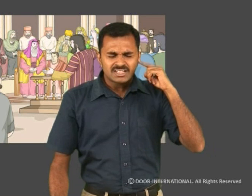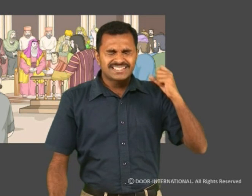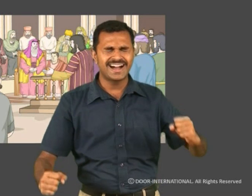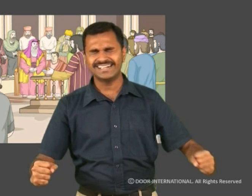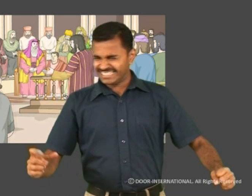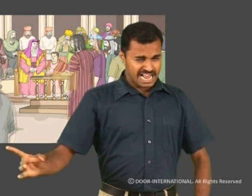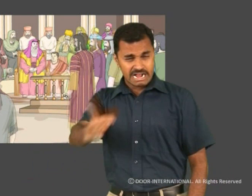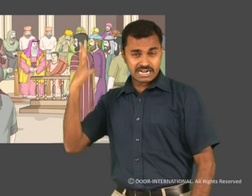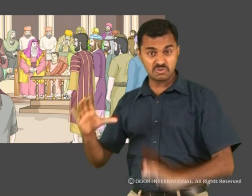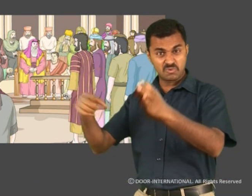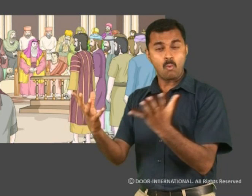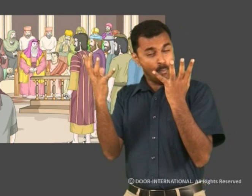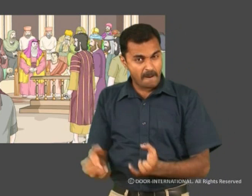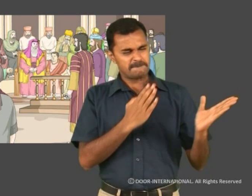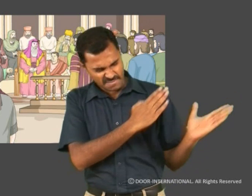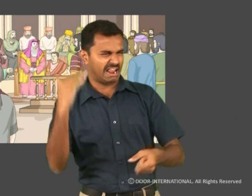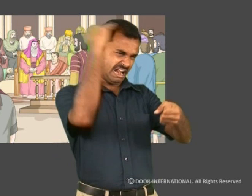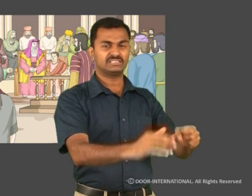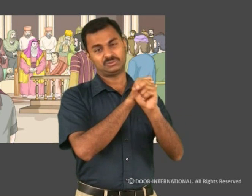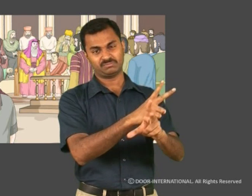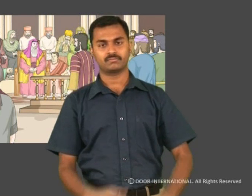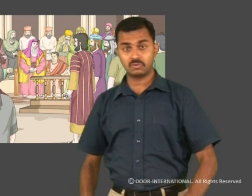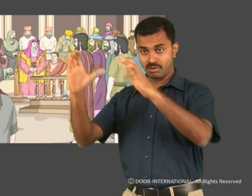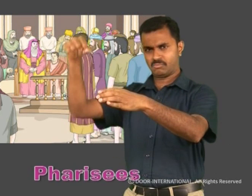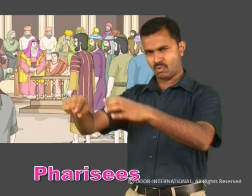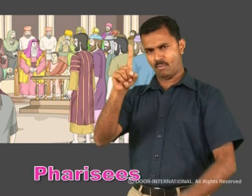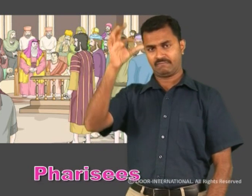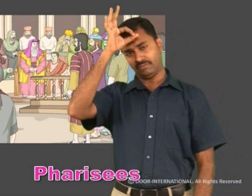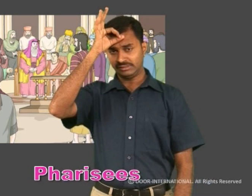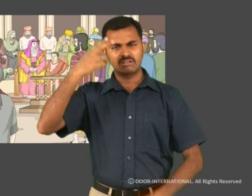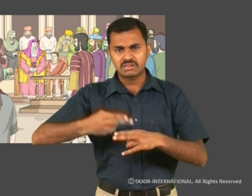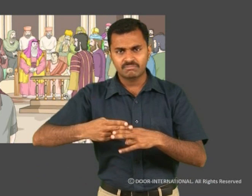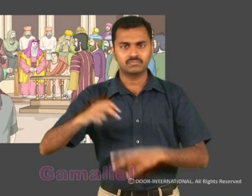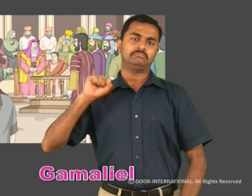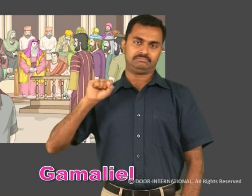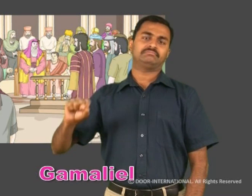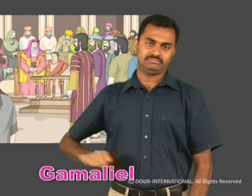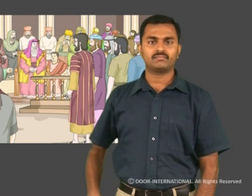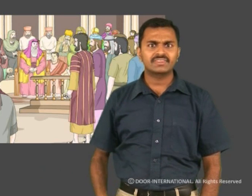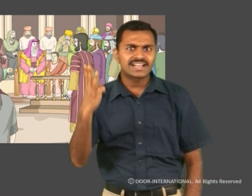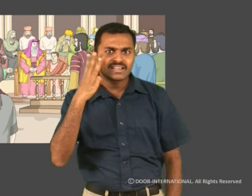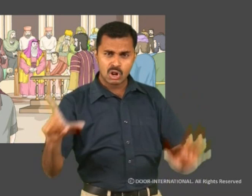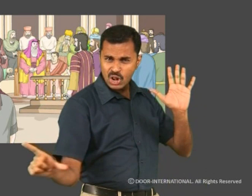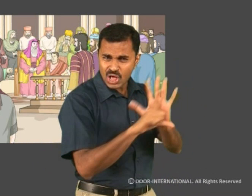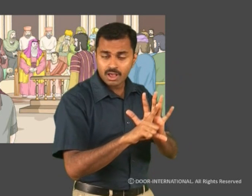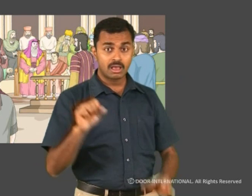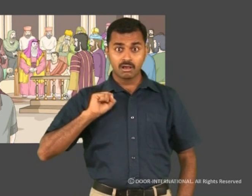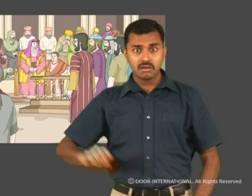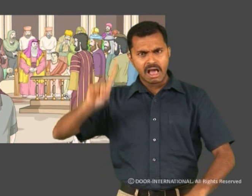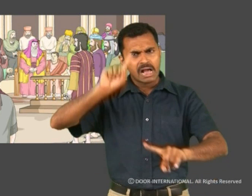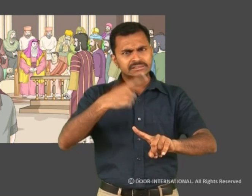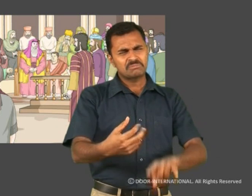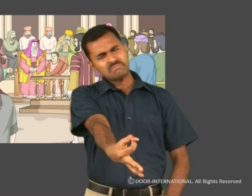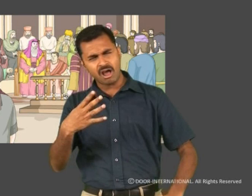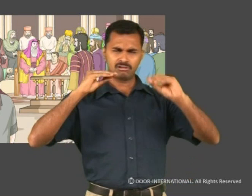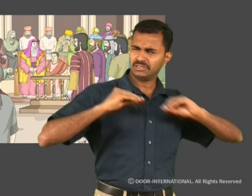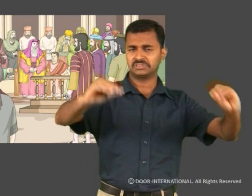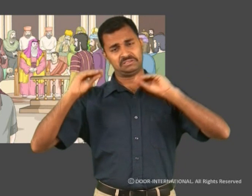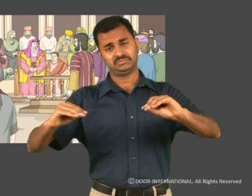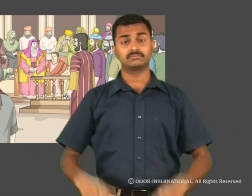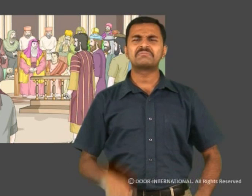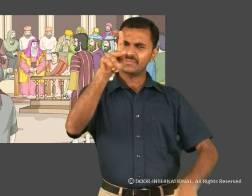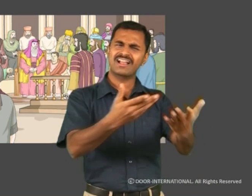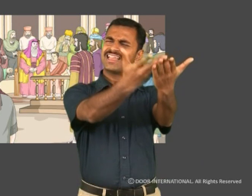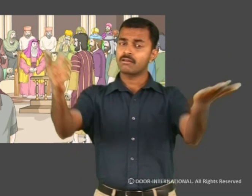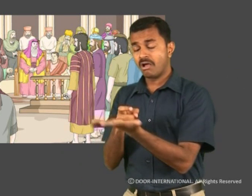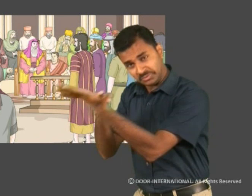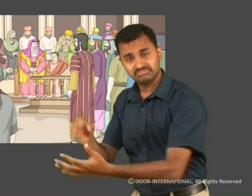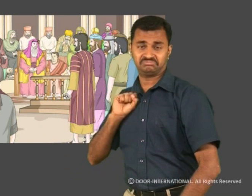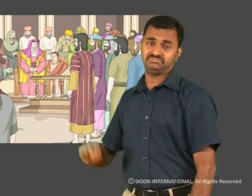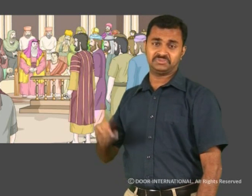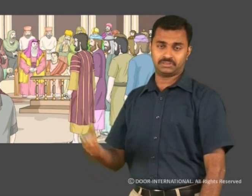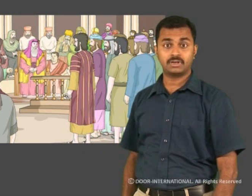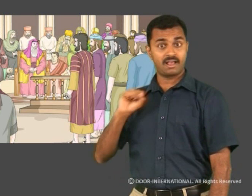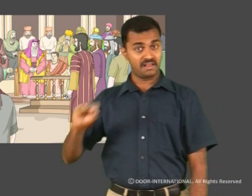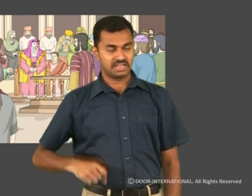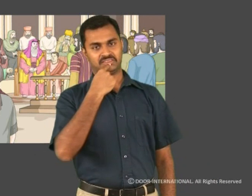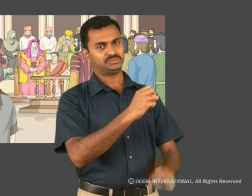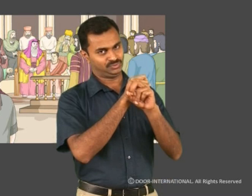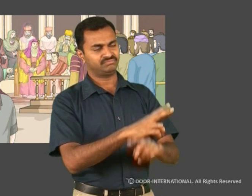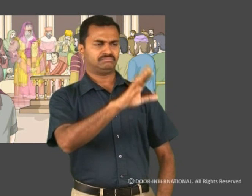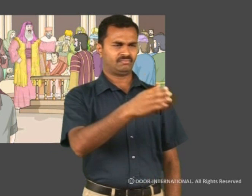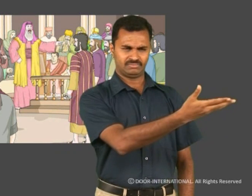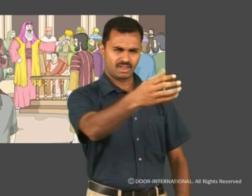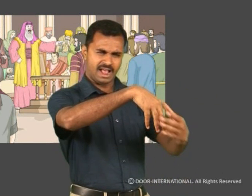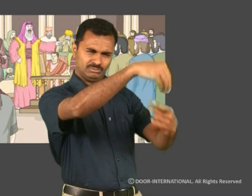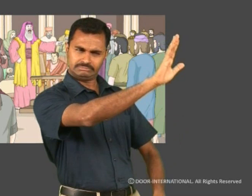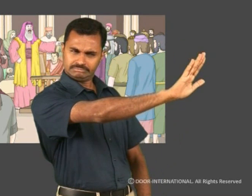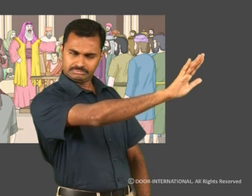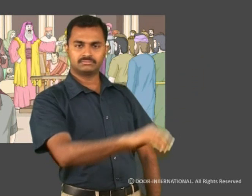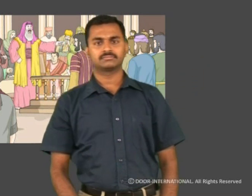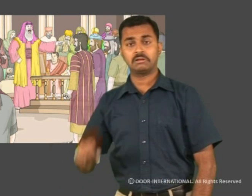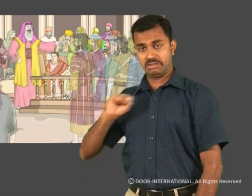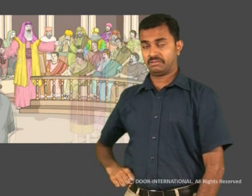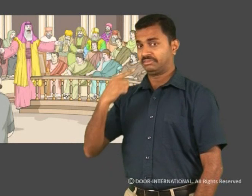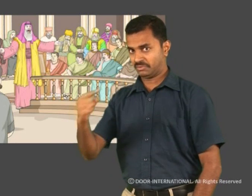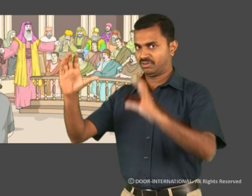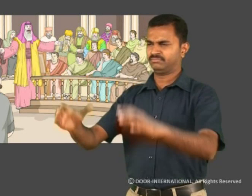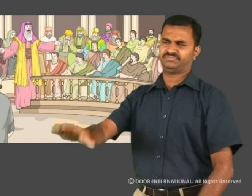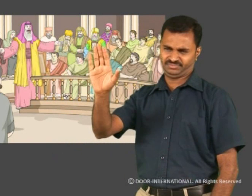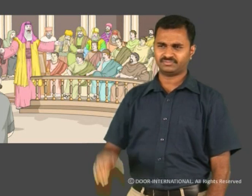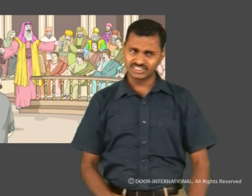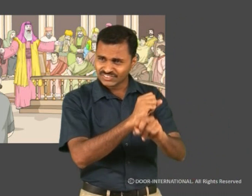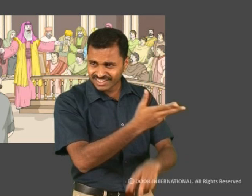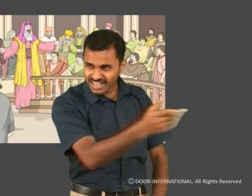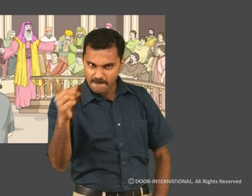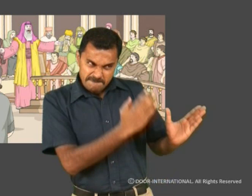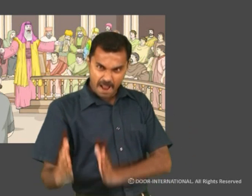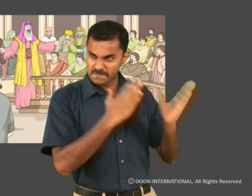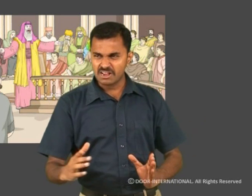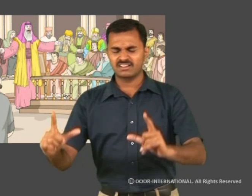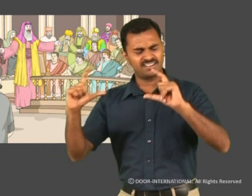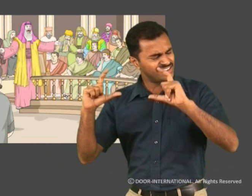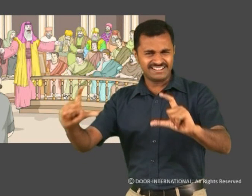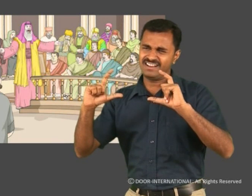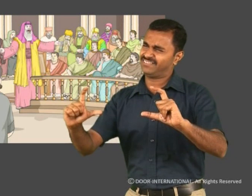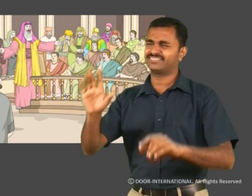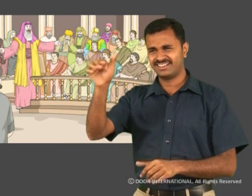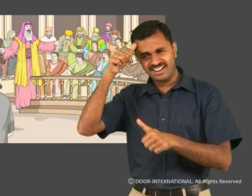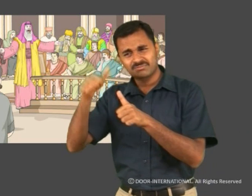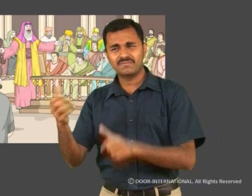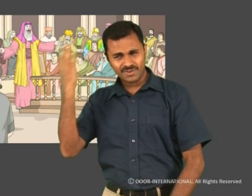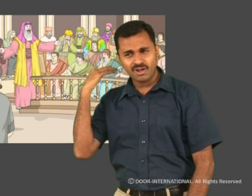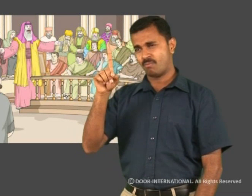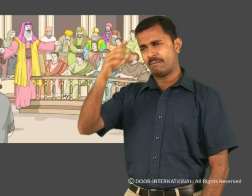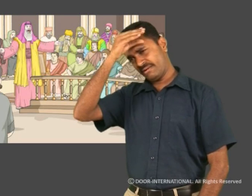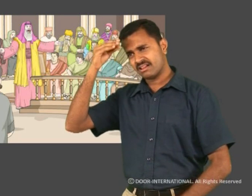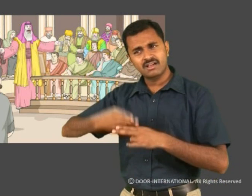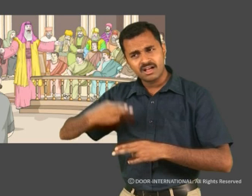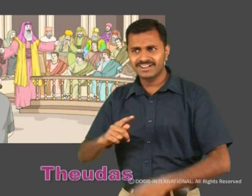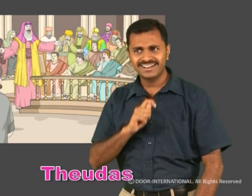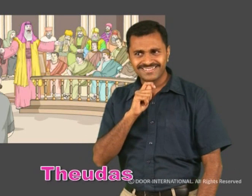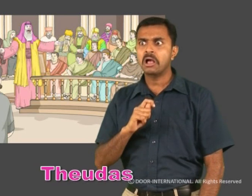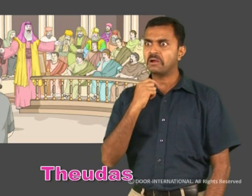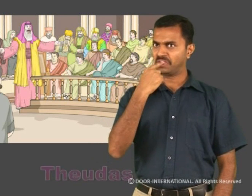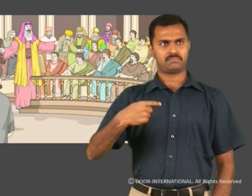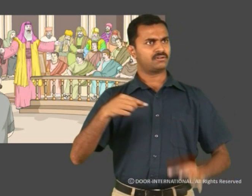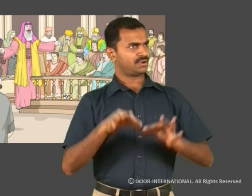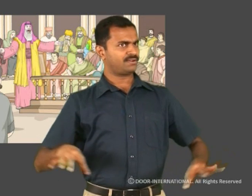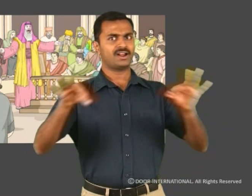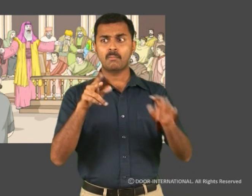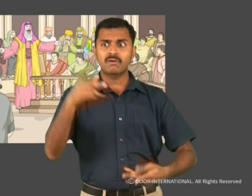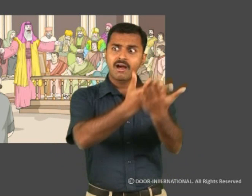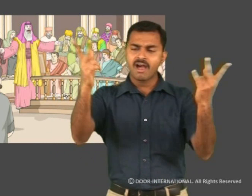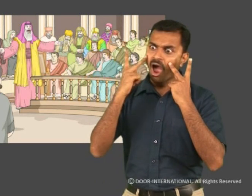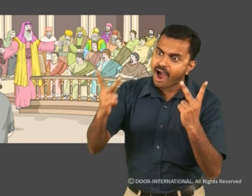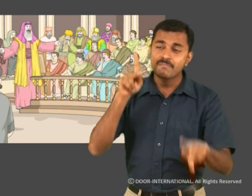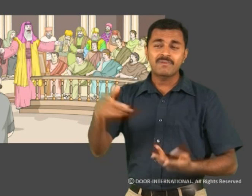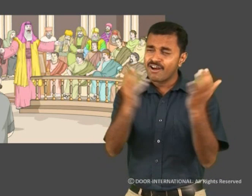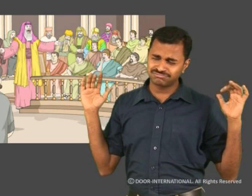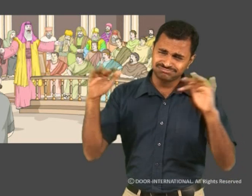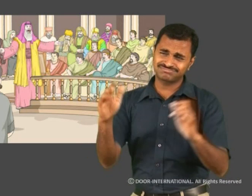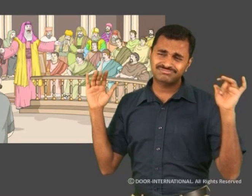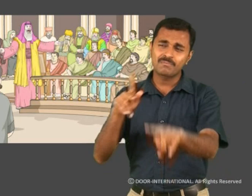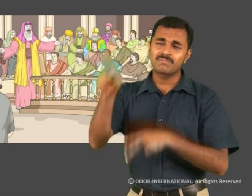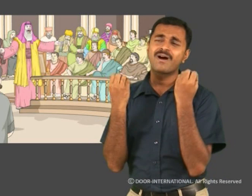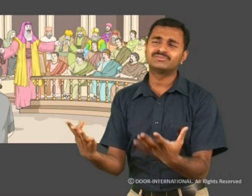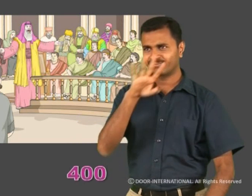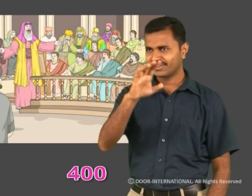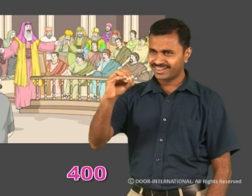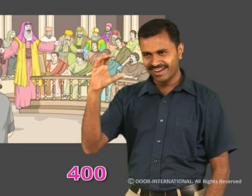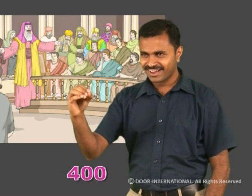But a Pharisee named Gamaliel, a teacher of the law who was honored by all the people, stood up in the Sanhedrin and ordered that the men be put outside for a short time. “Men of Israel,” he said, “consider carefully what you are about to do to these men.